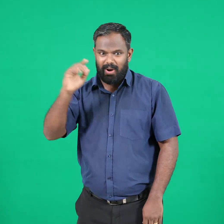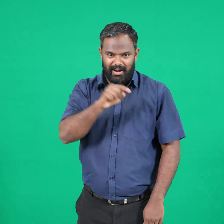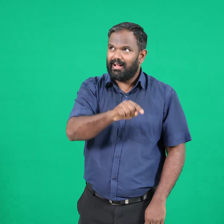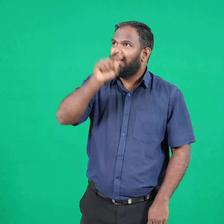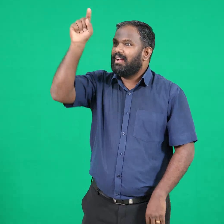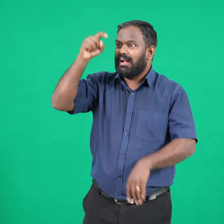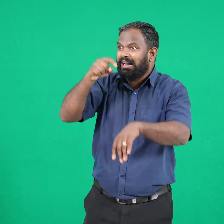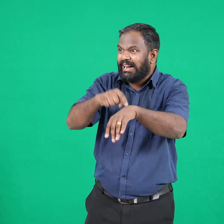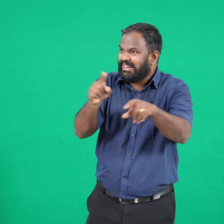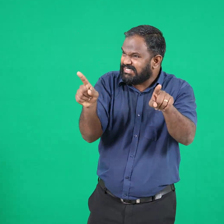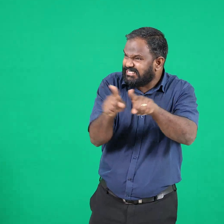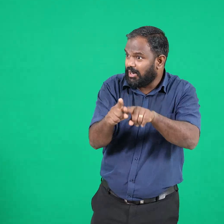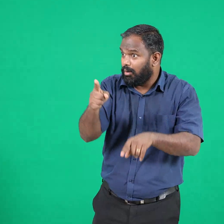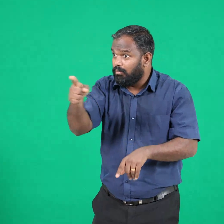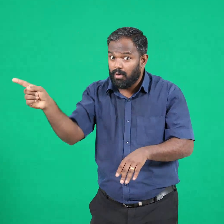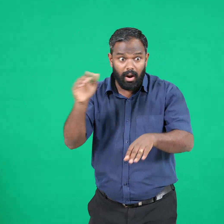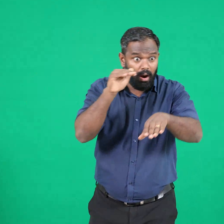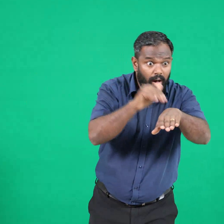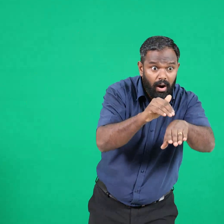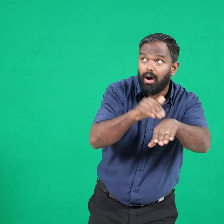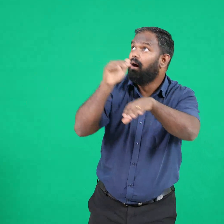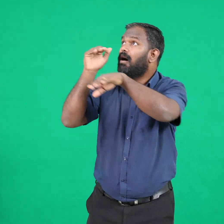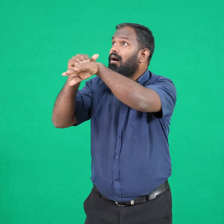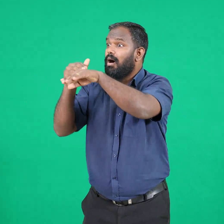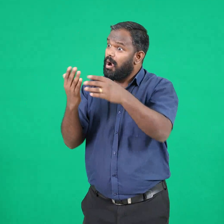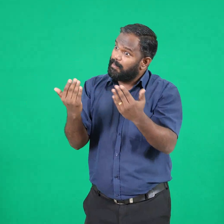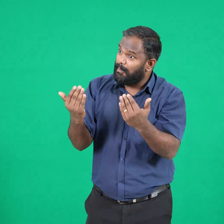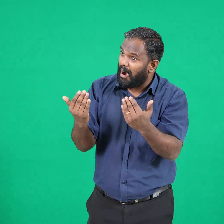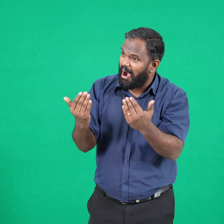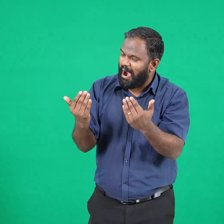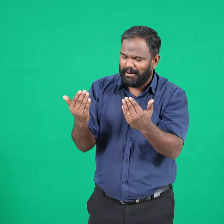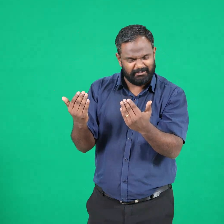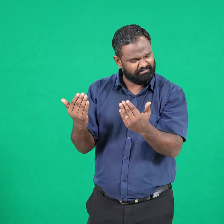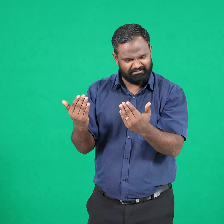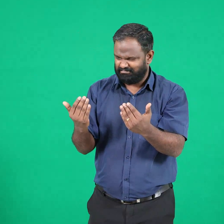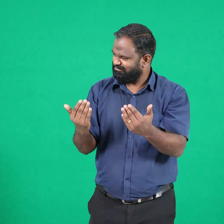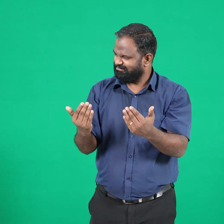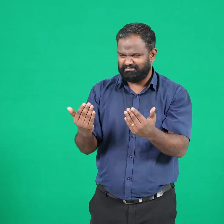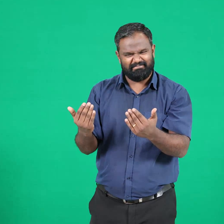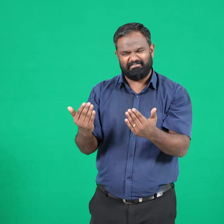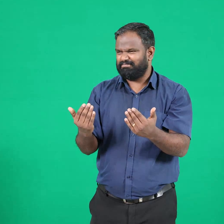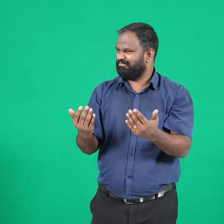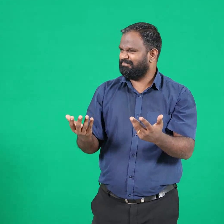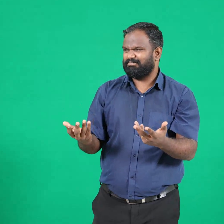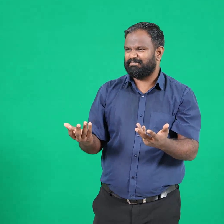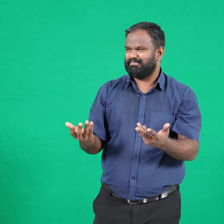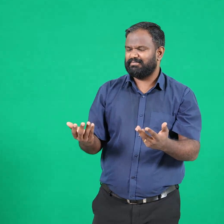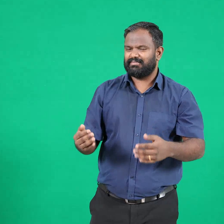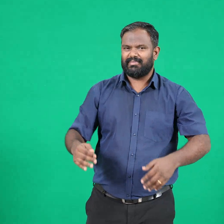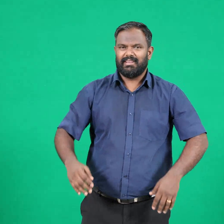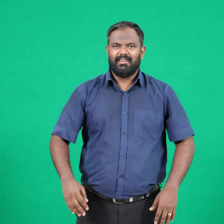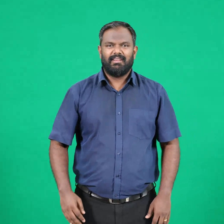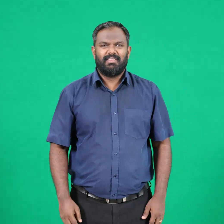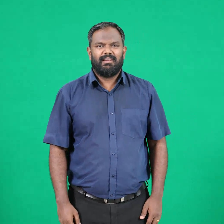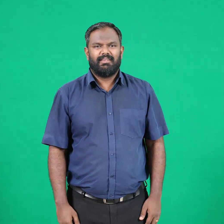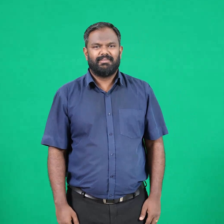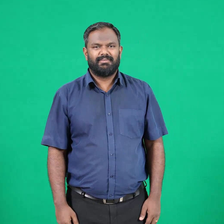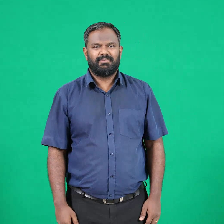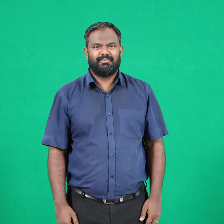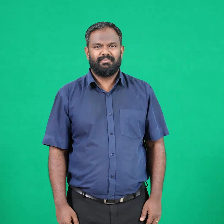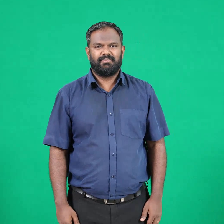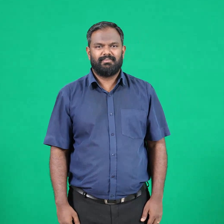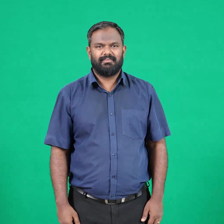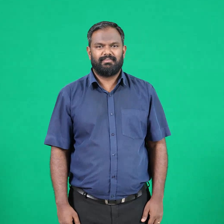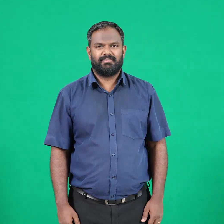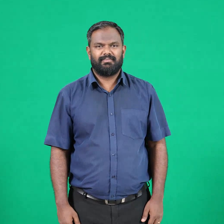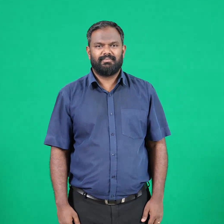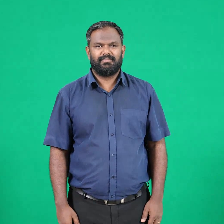You cannot serve both God and money.